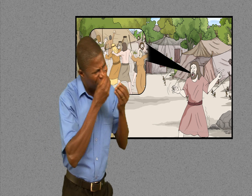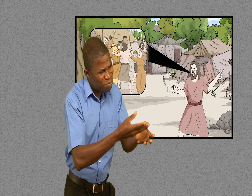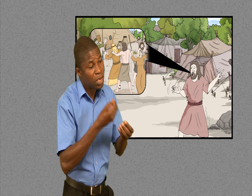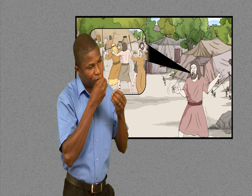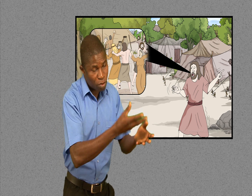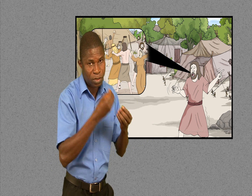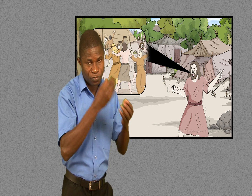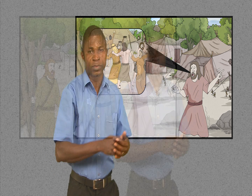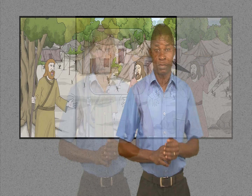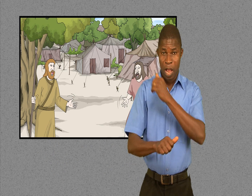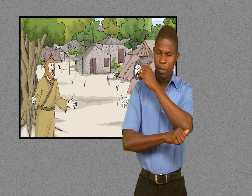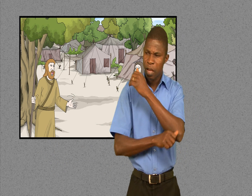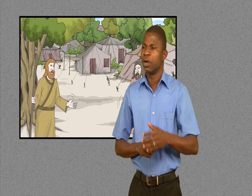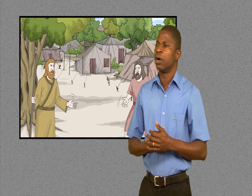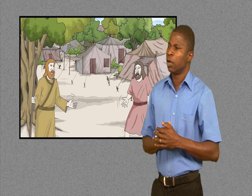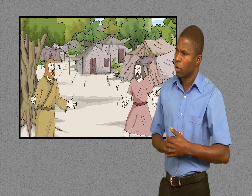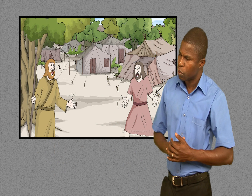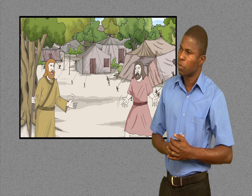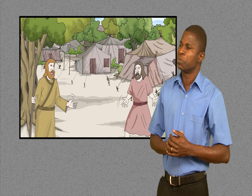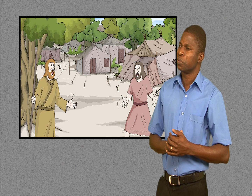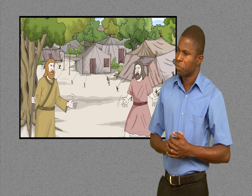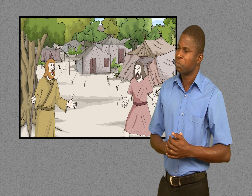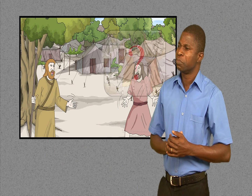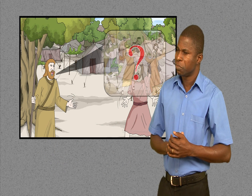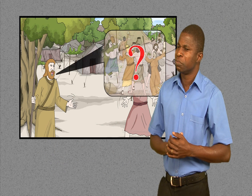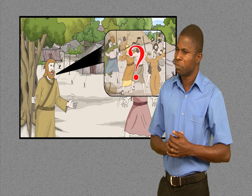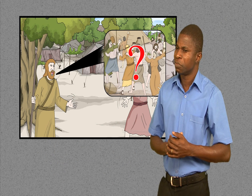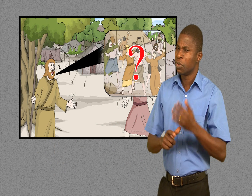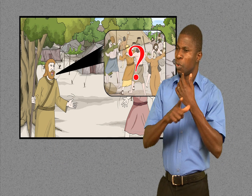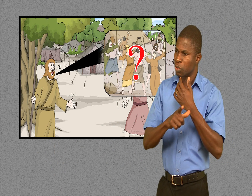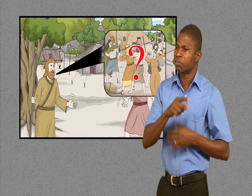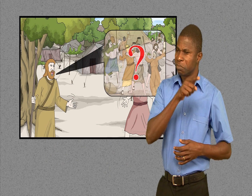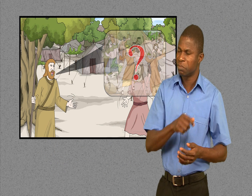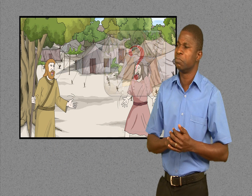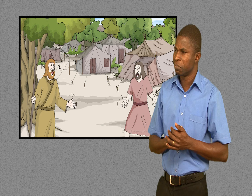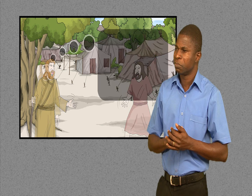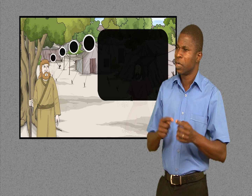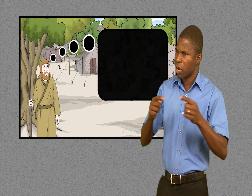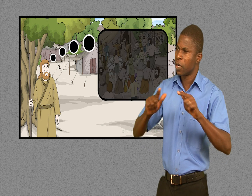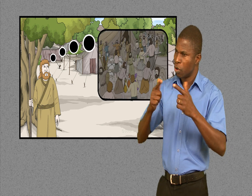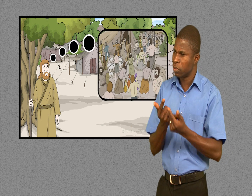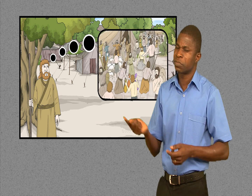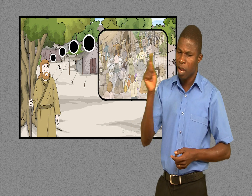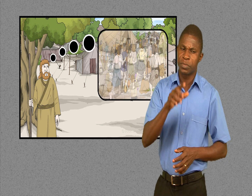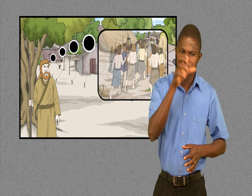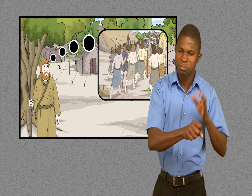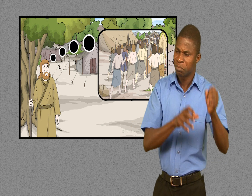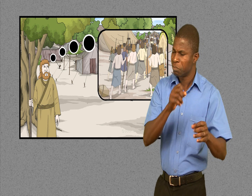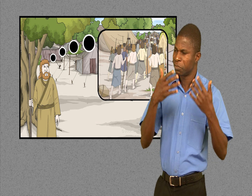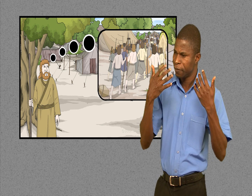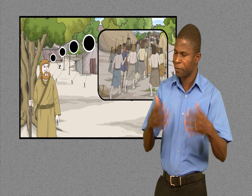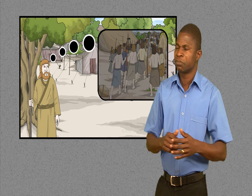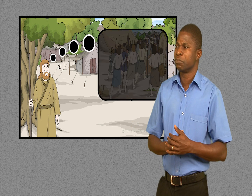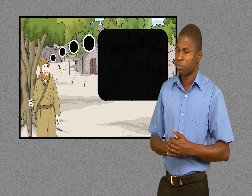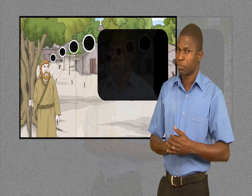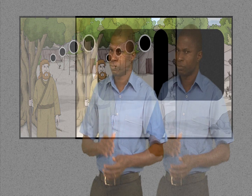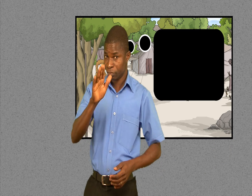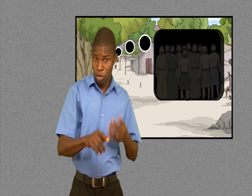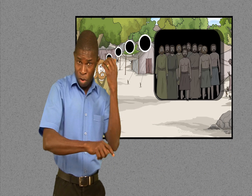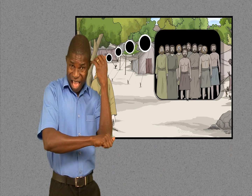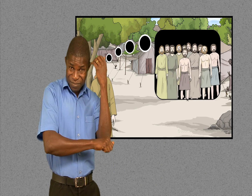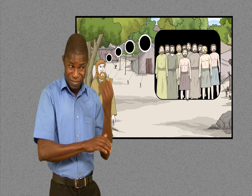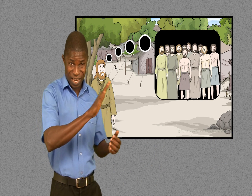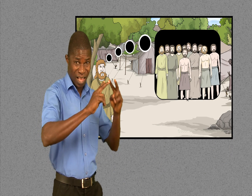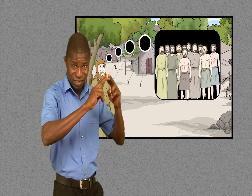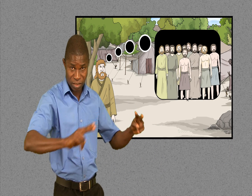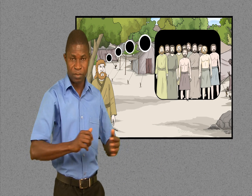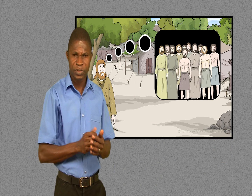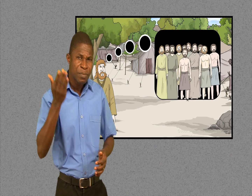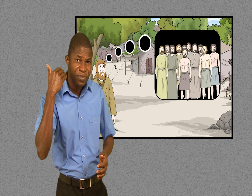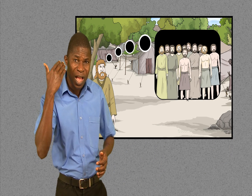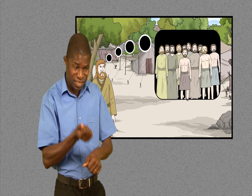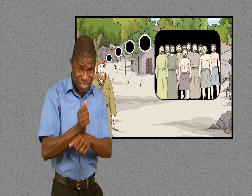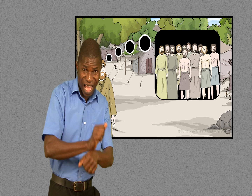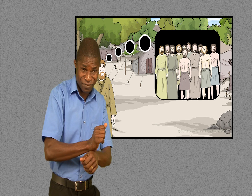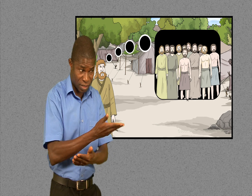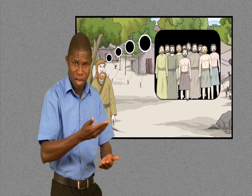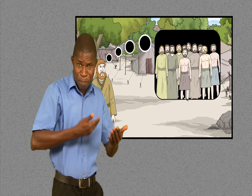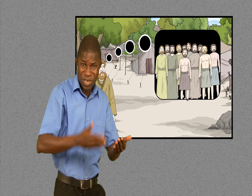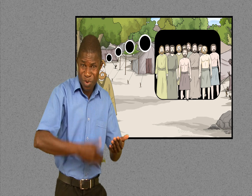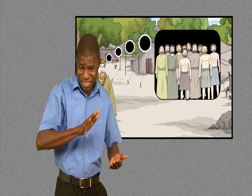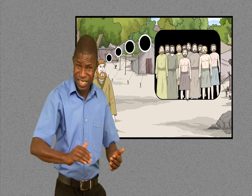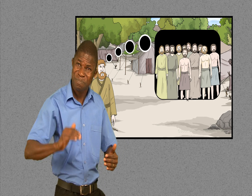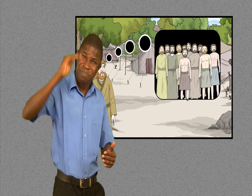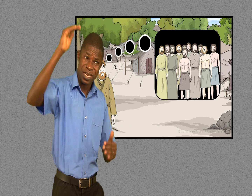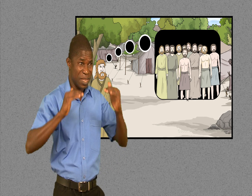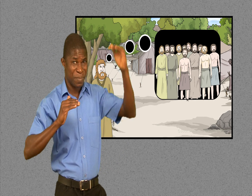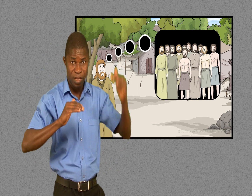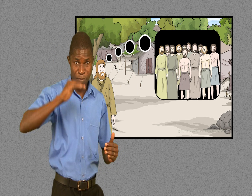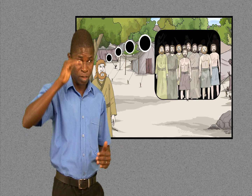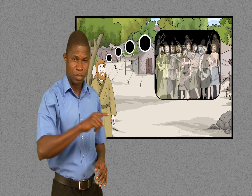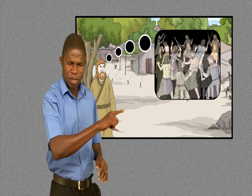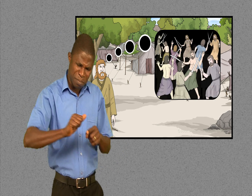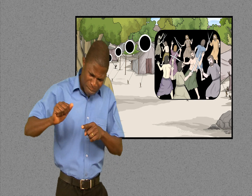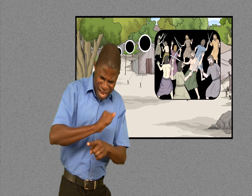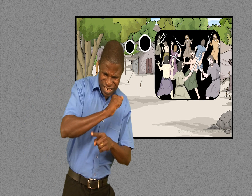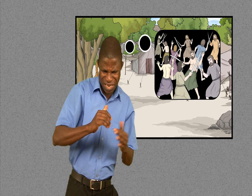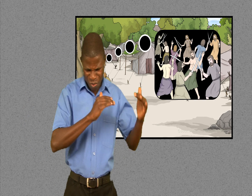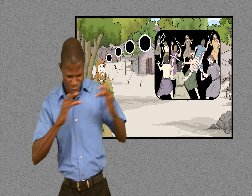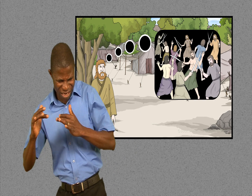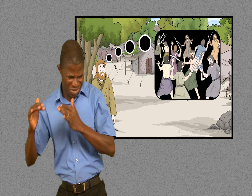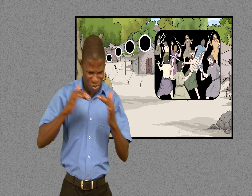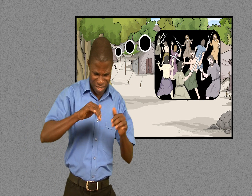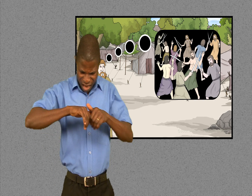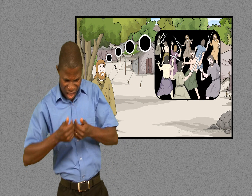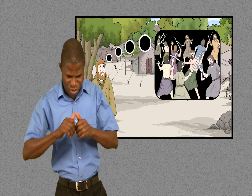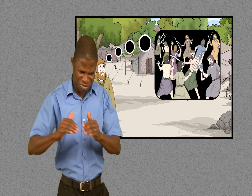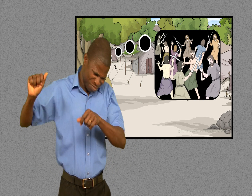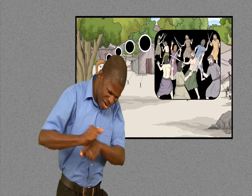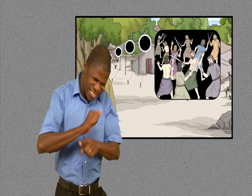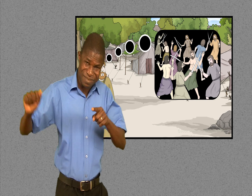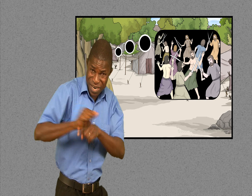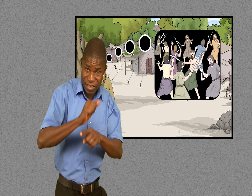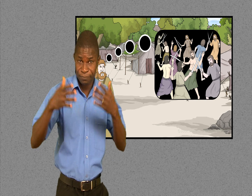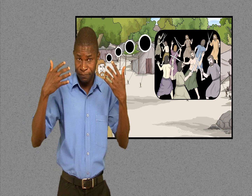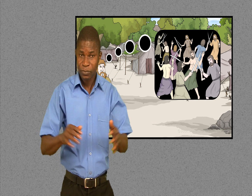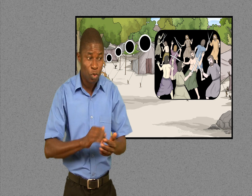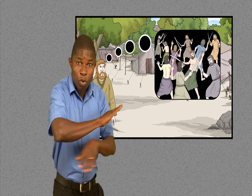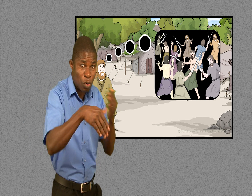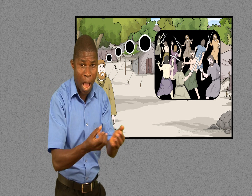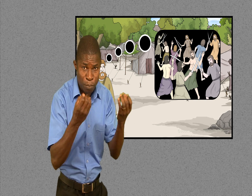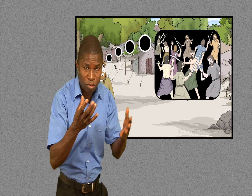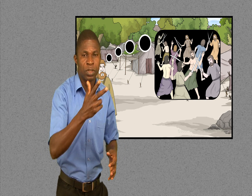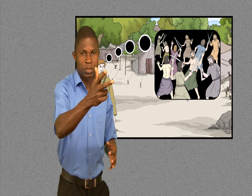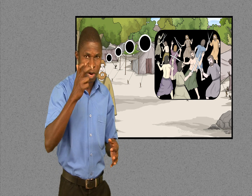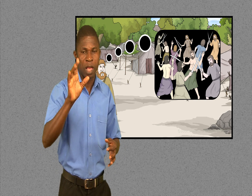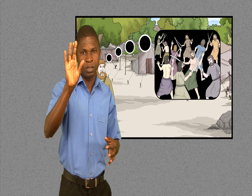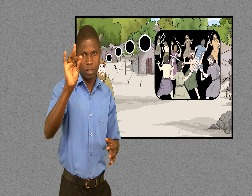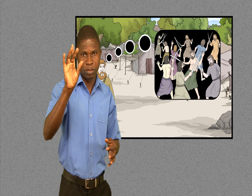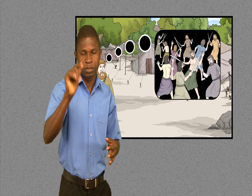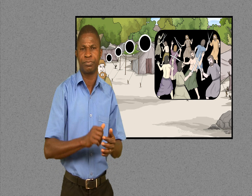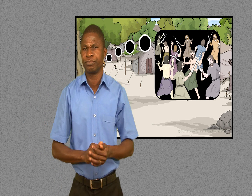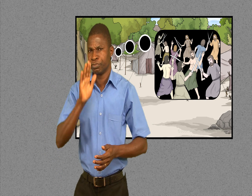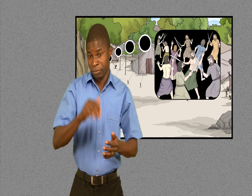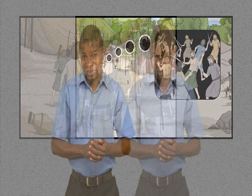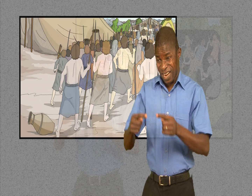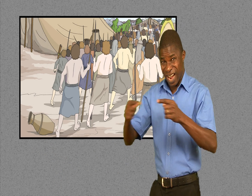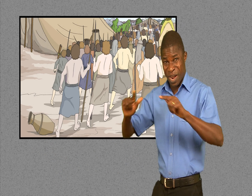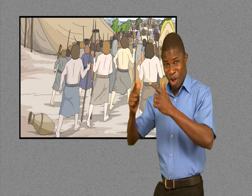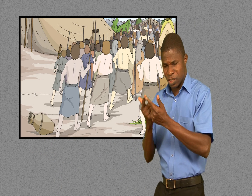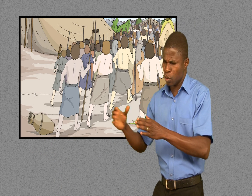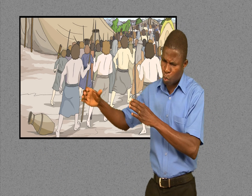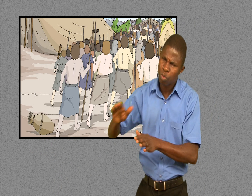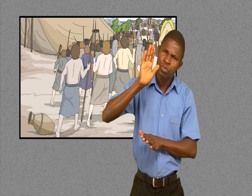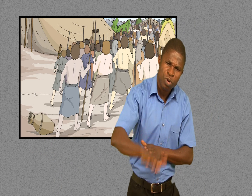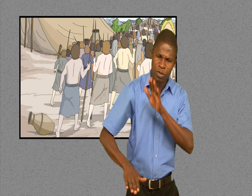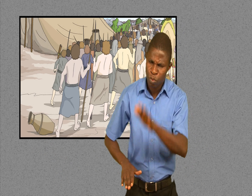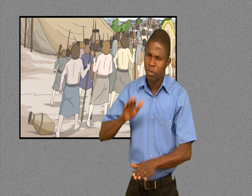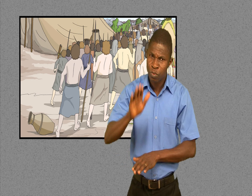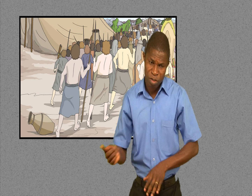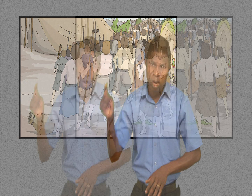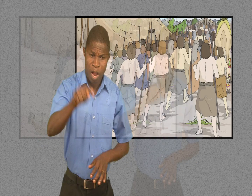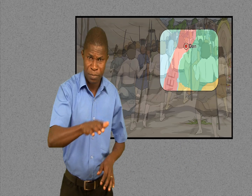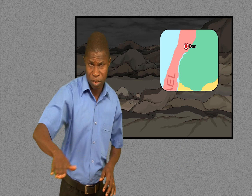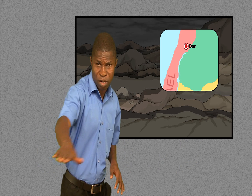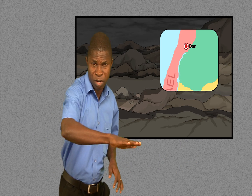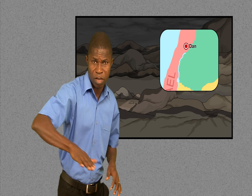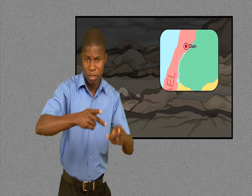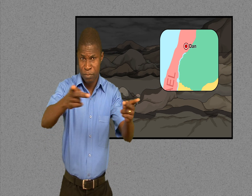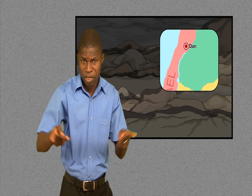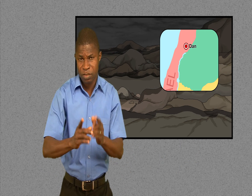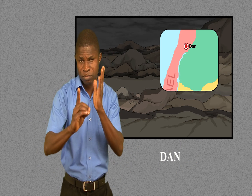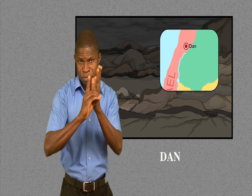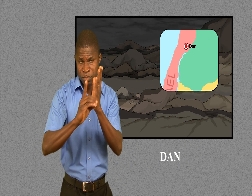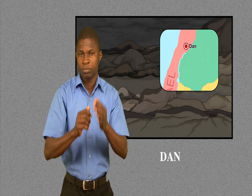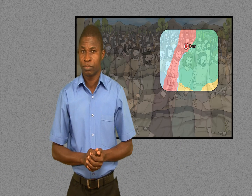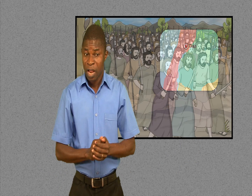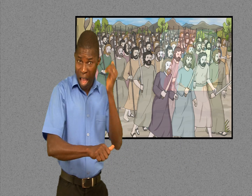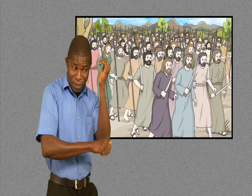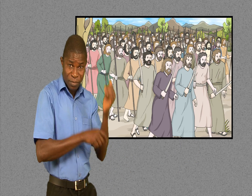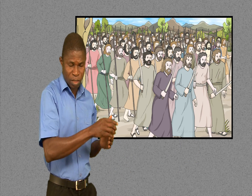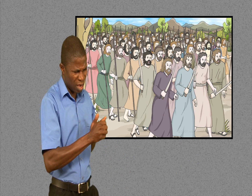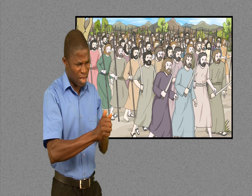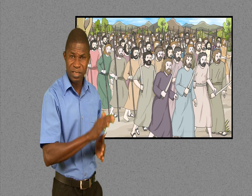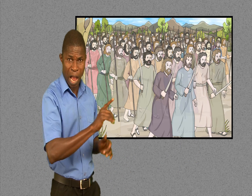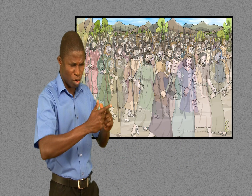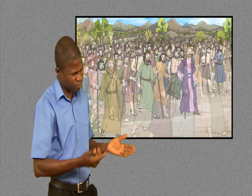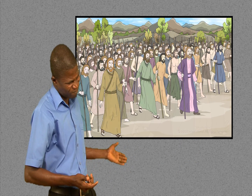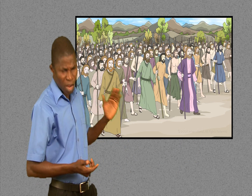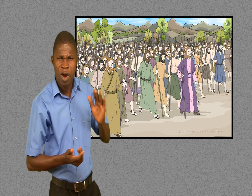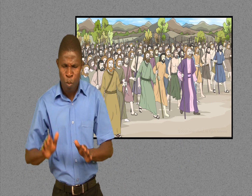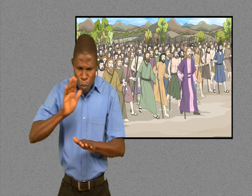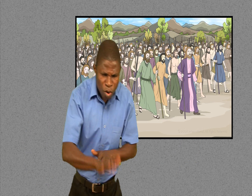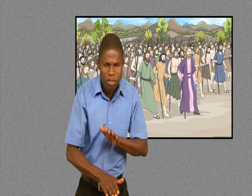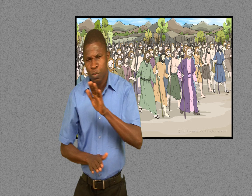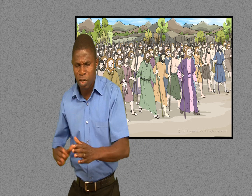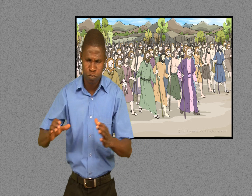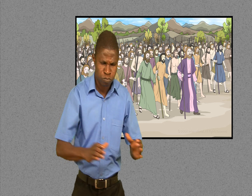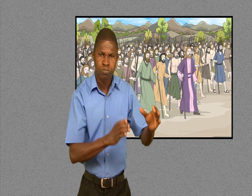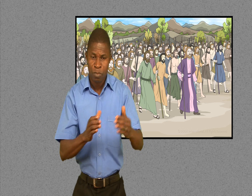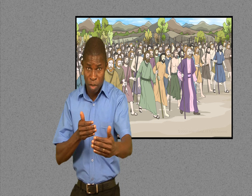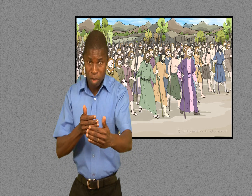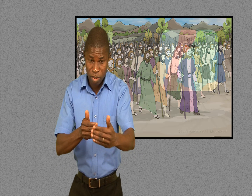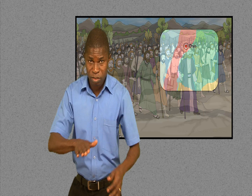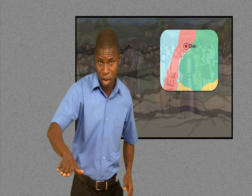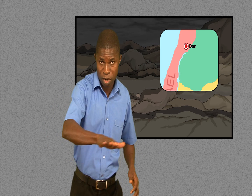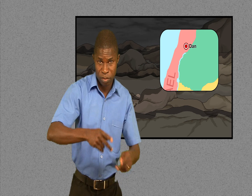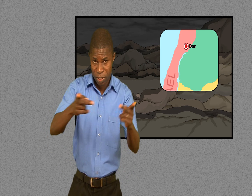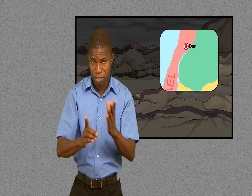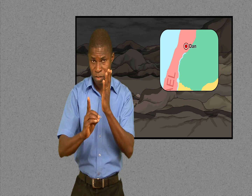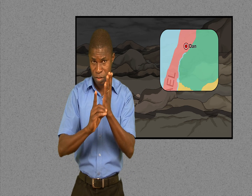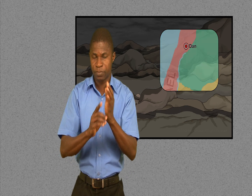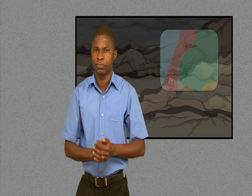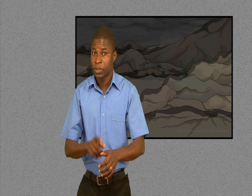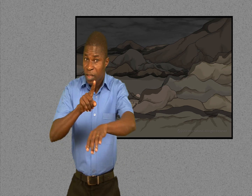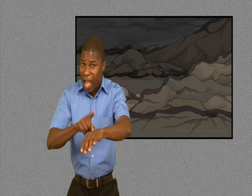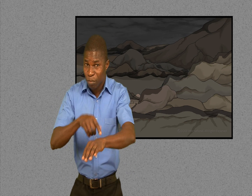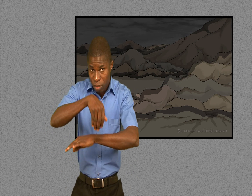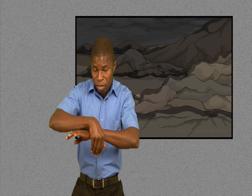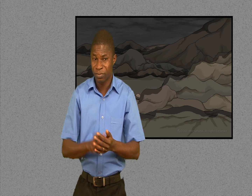And when Abram heard that his relative had been captured, he mobilized the 318 trained men born in his household, and they set out in pursuit as far as Dan.